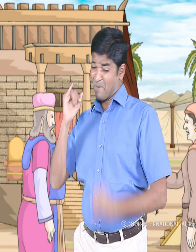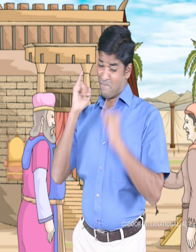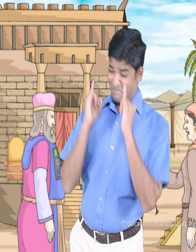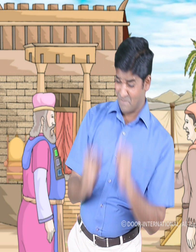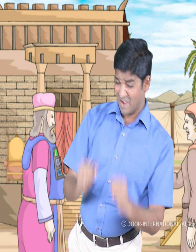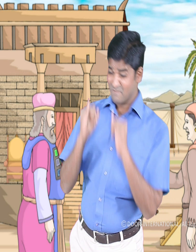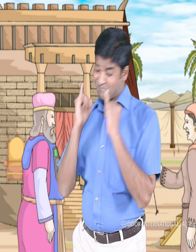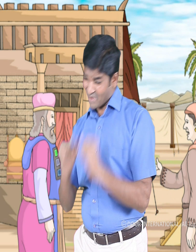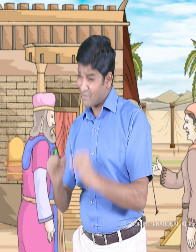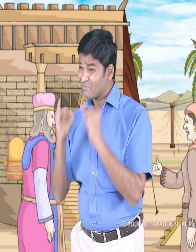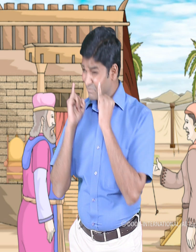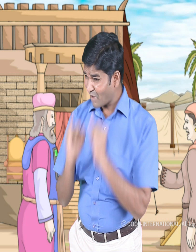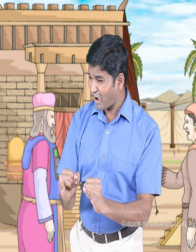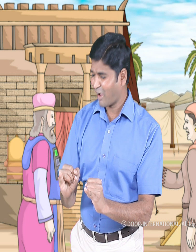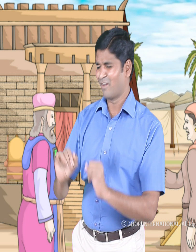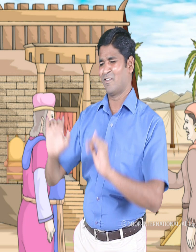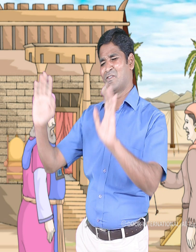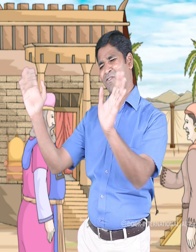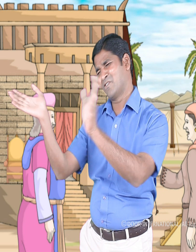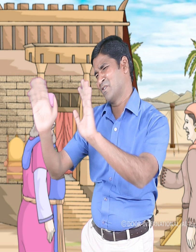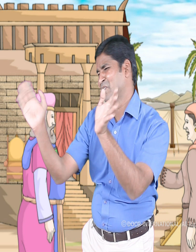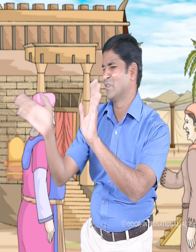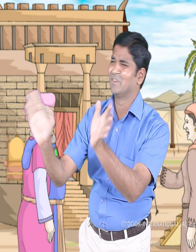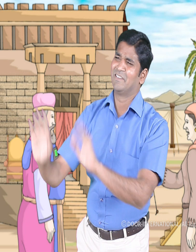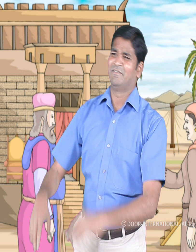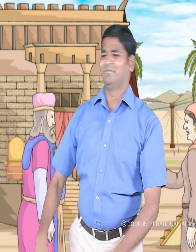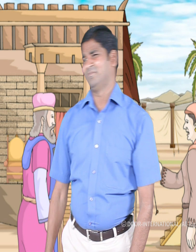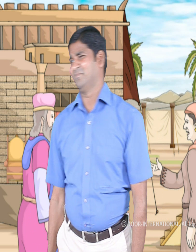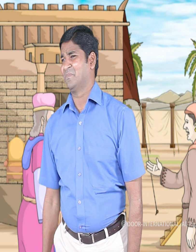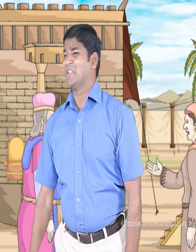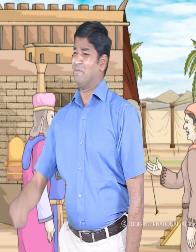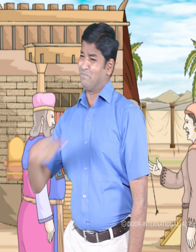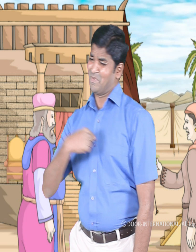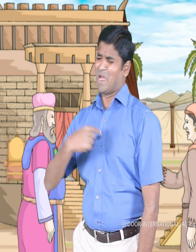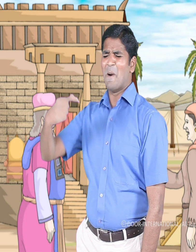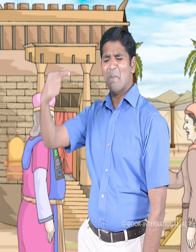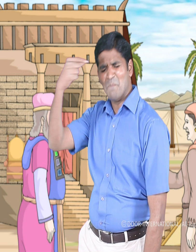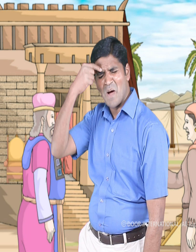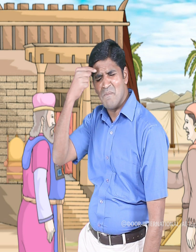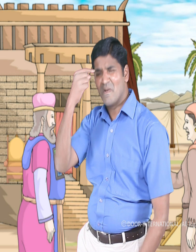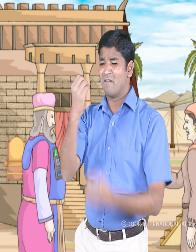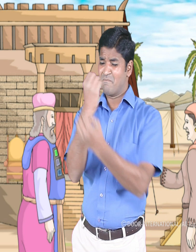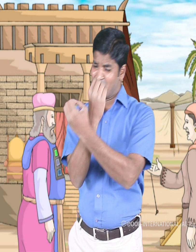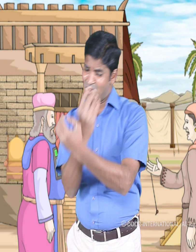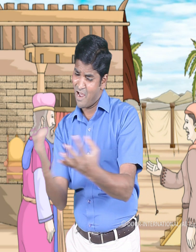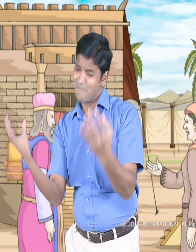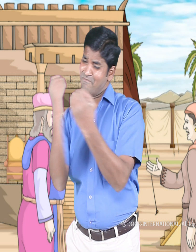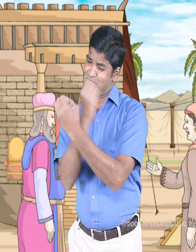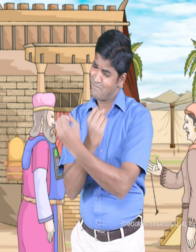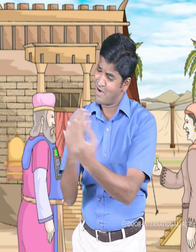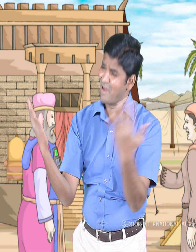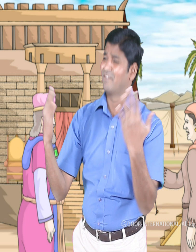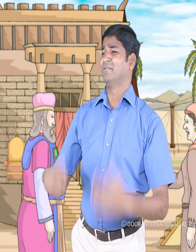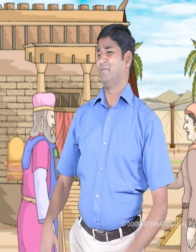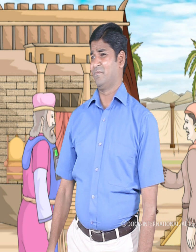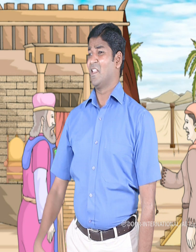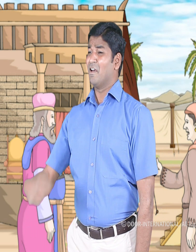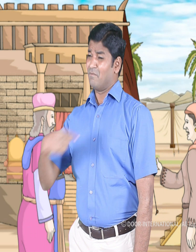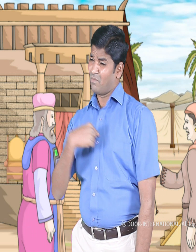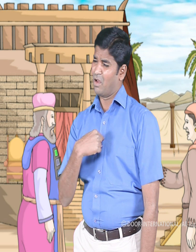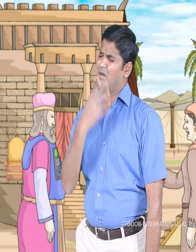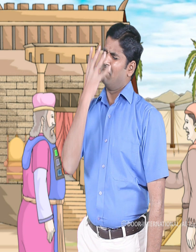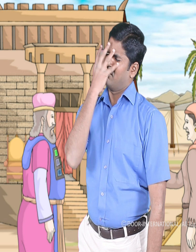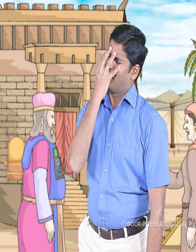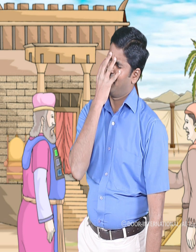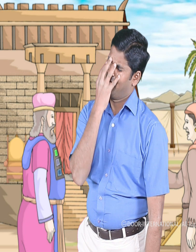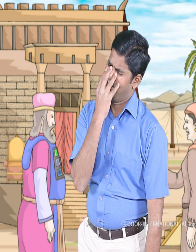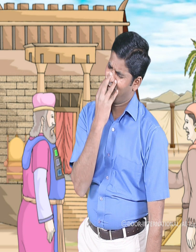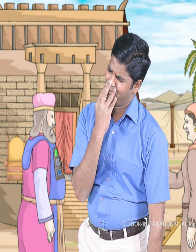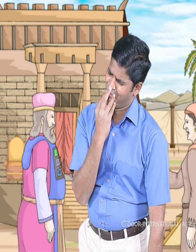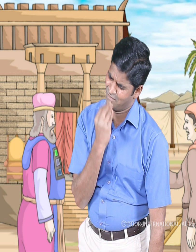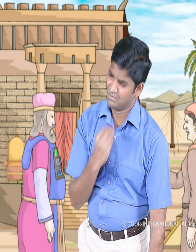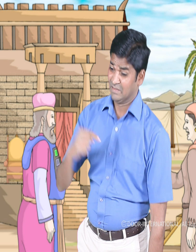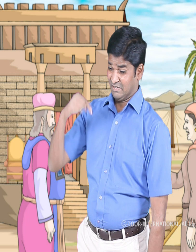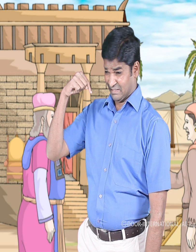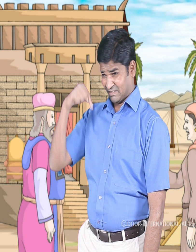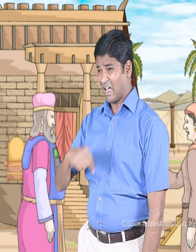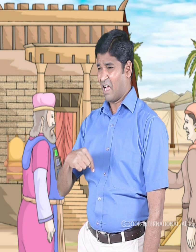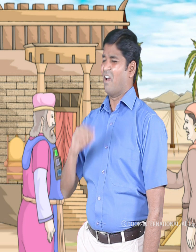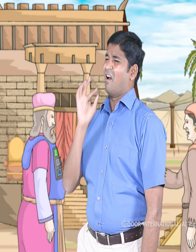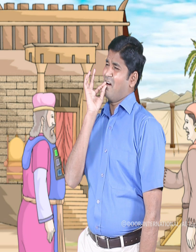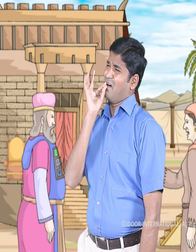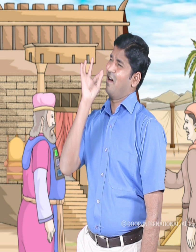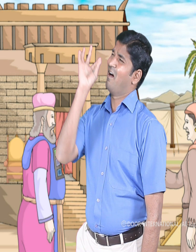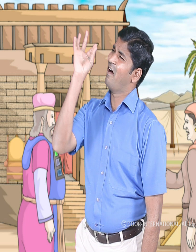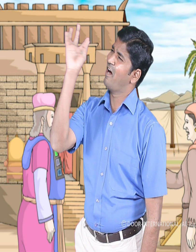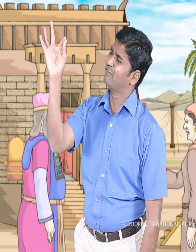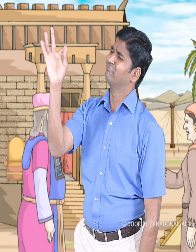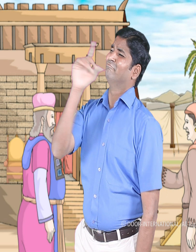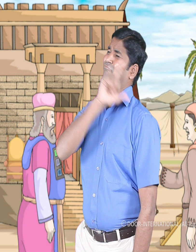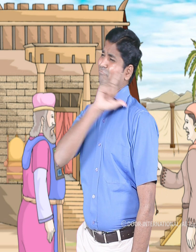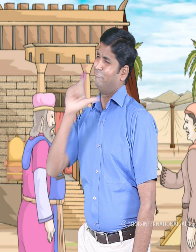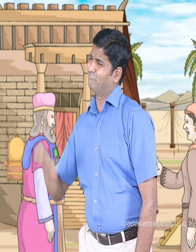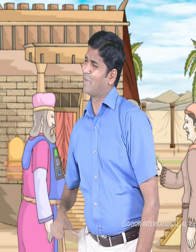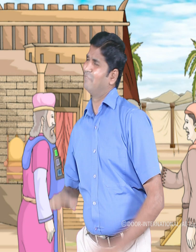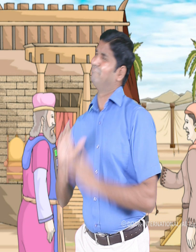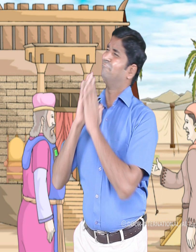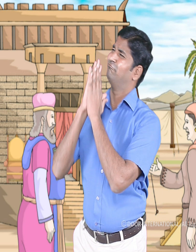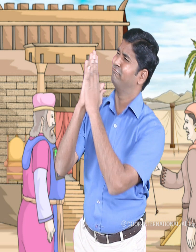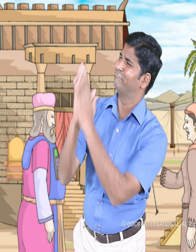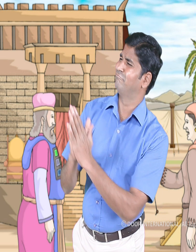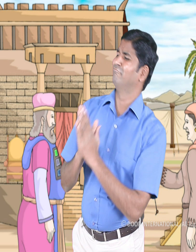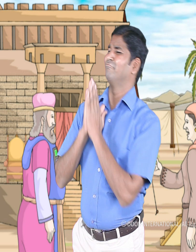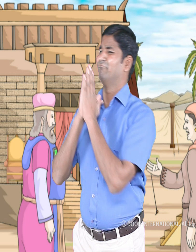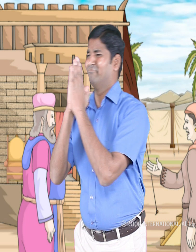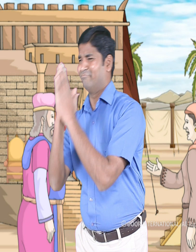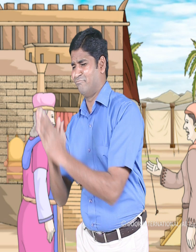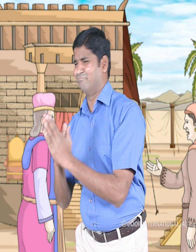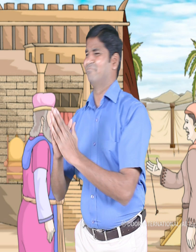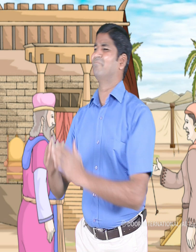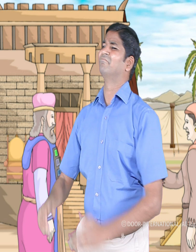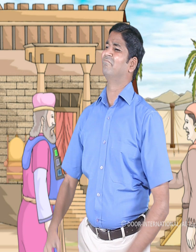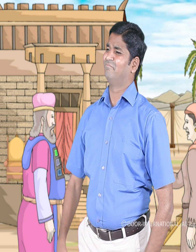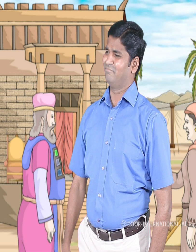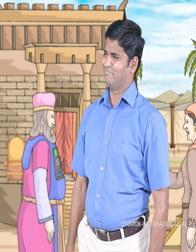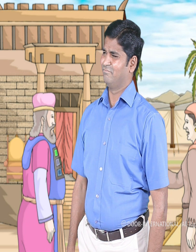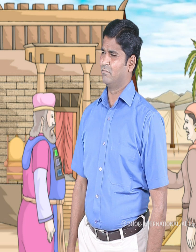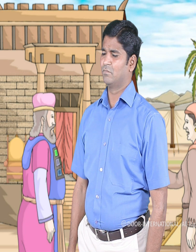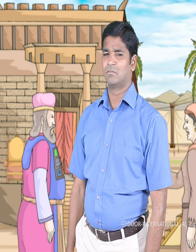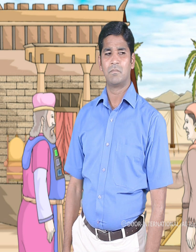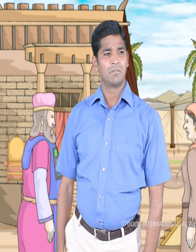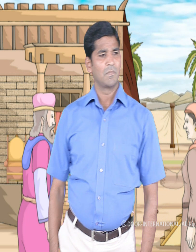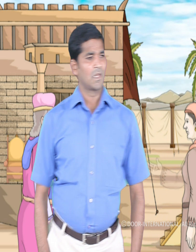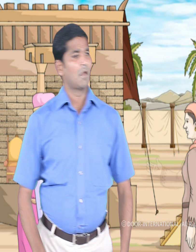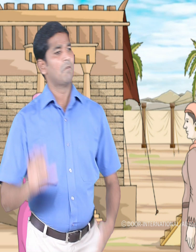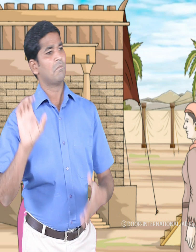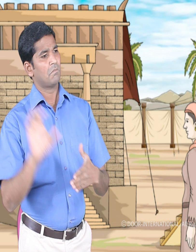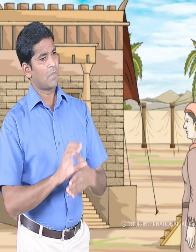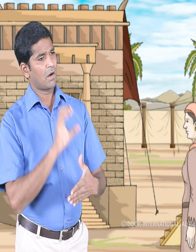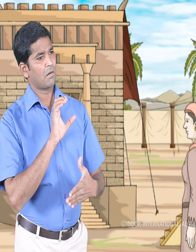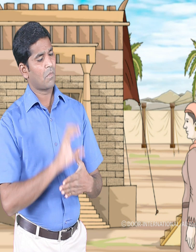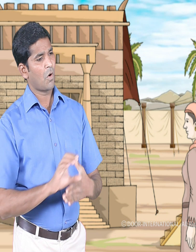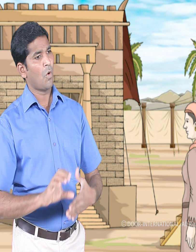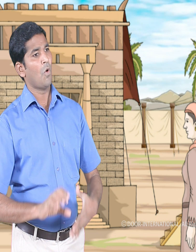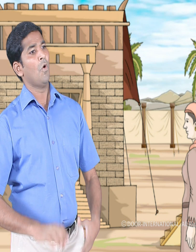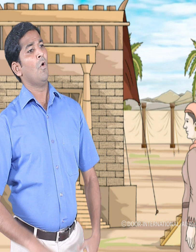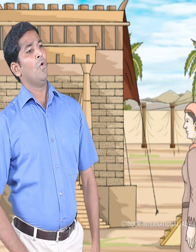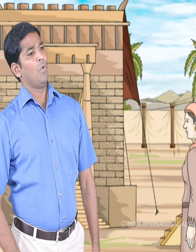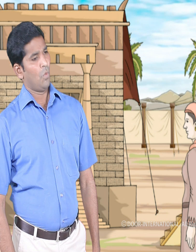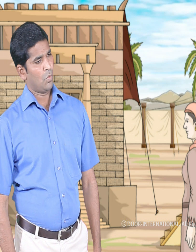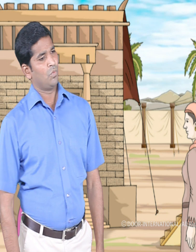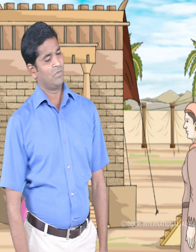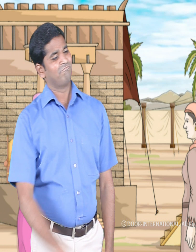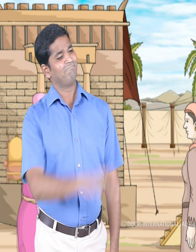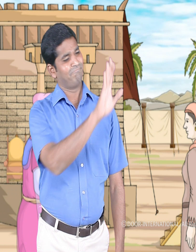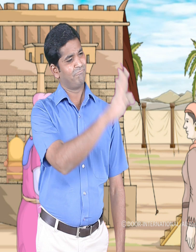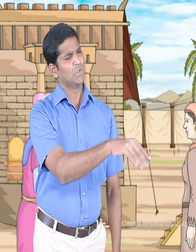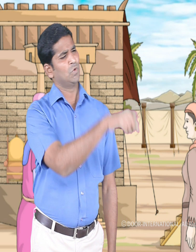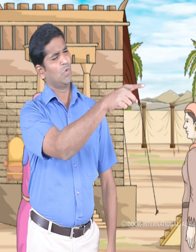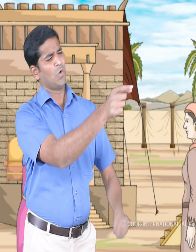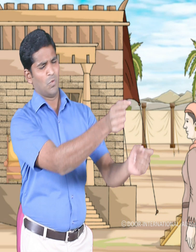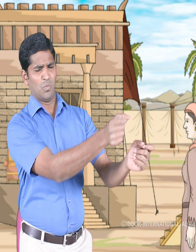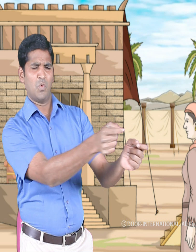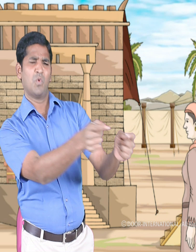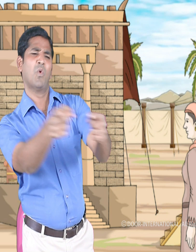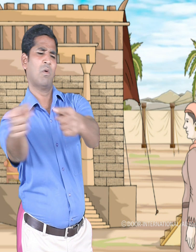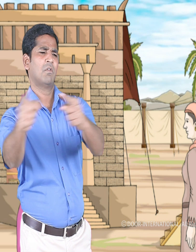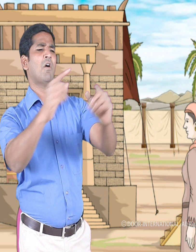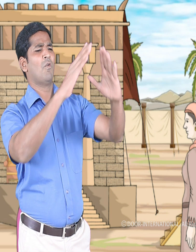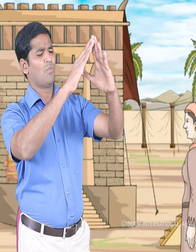I have not had any wine or strong drink, but I have poured out my soul before the LORD. Do not take your servant for a wicked woman;